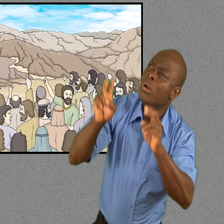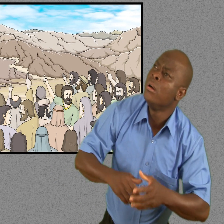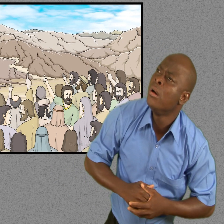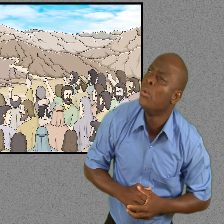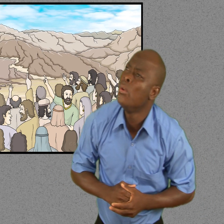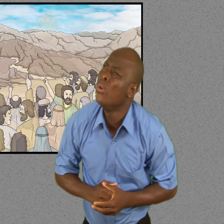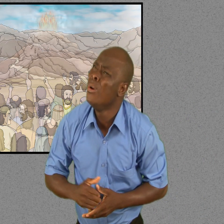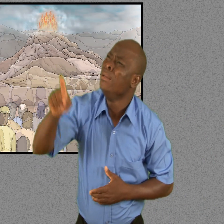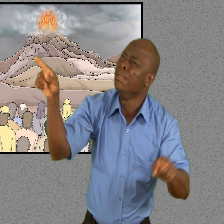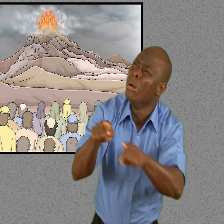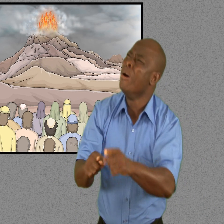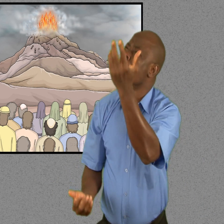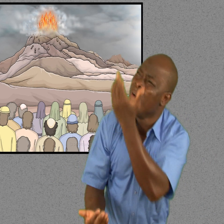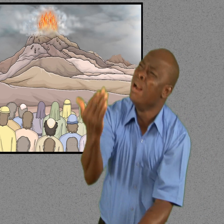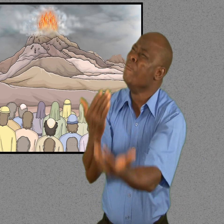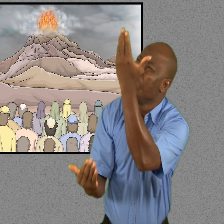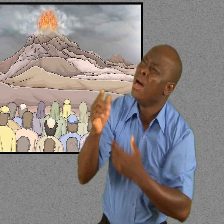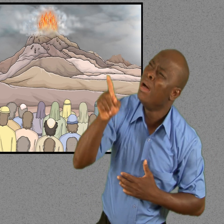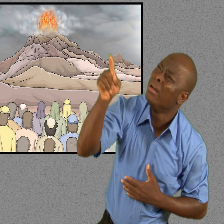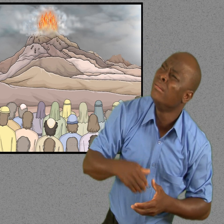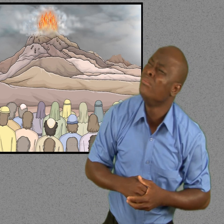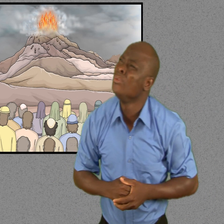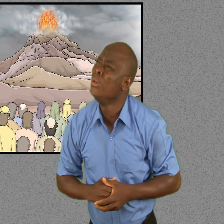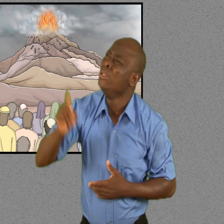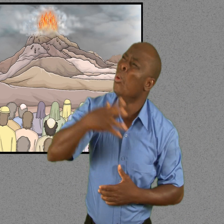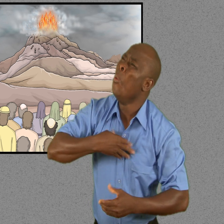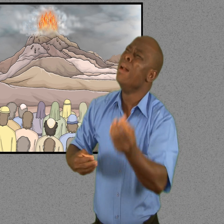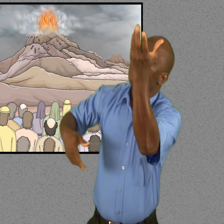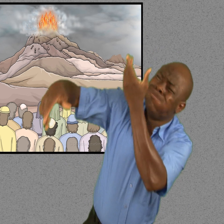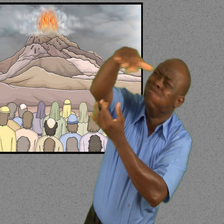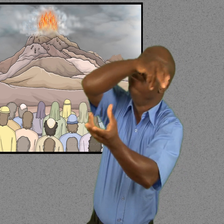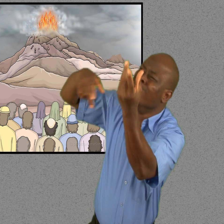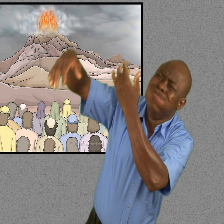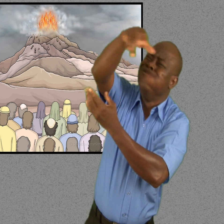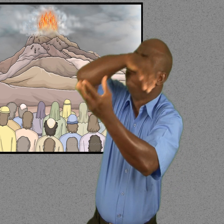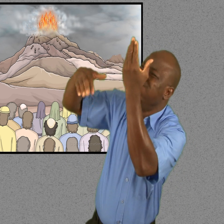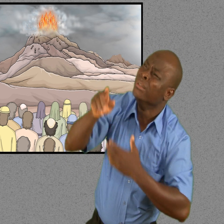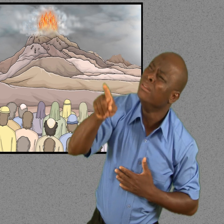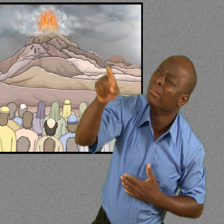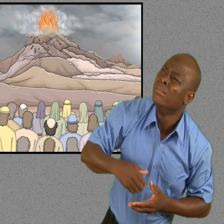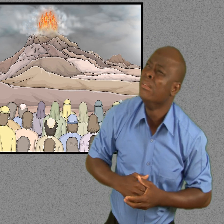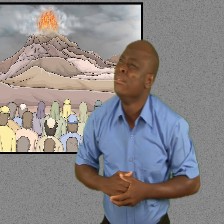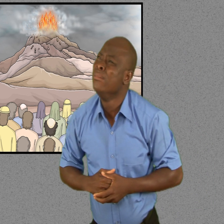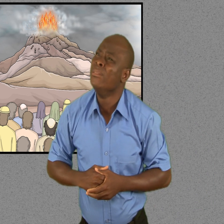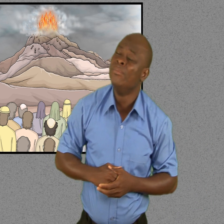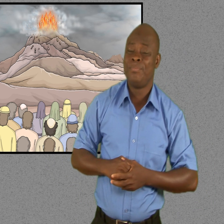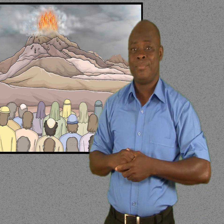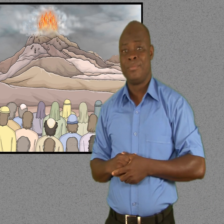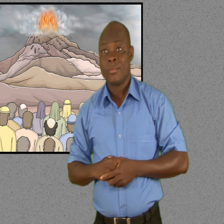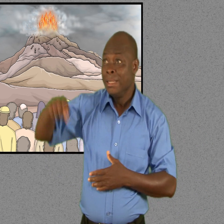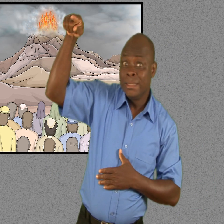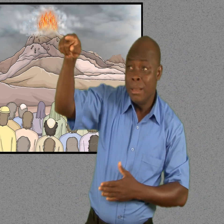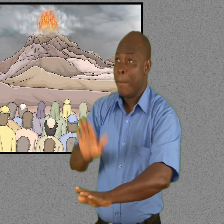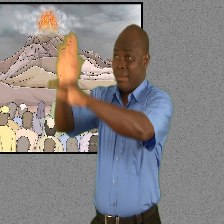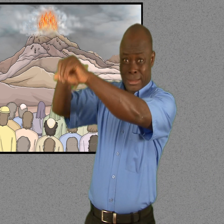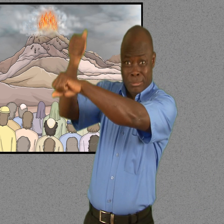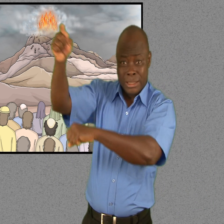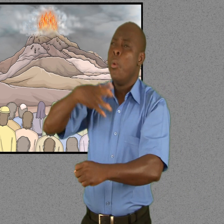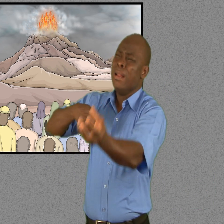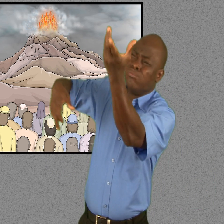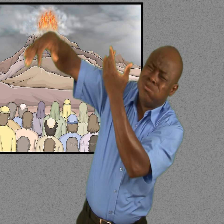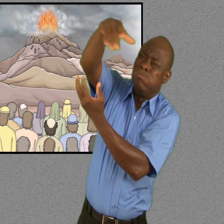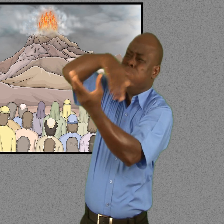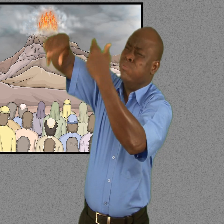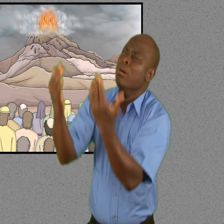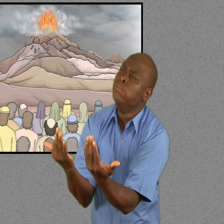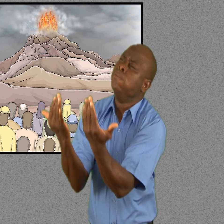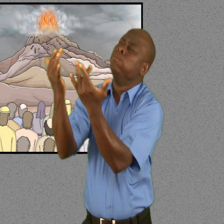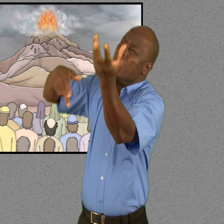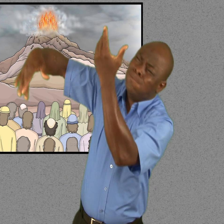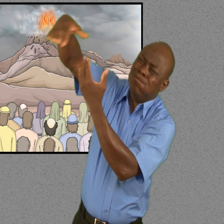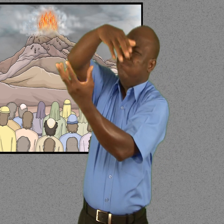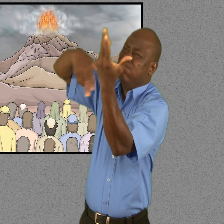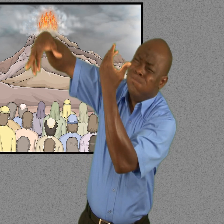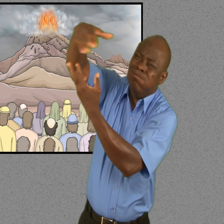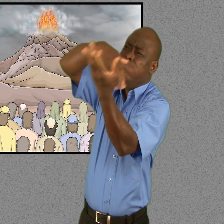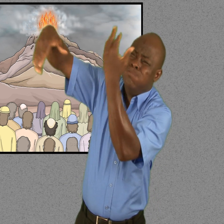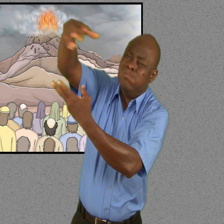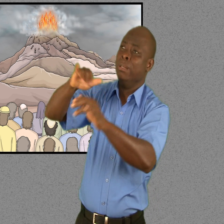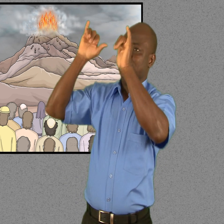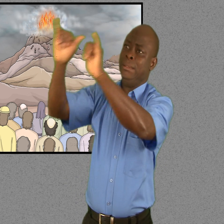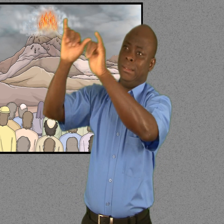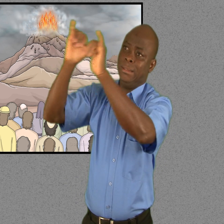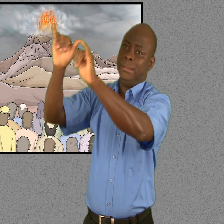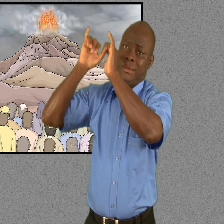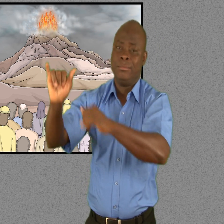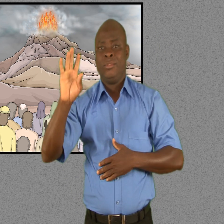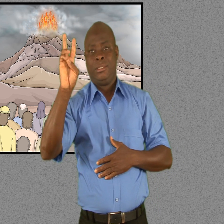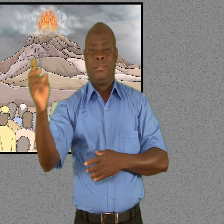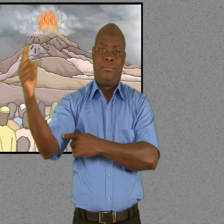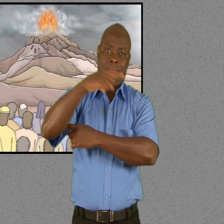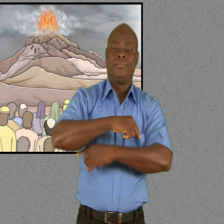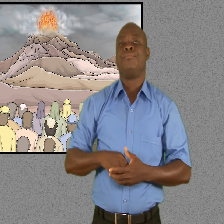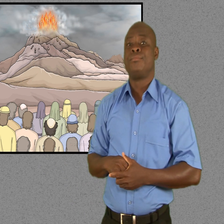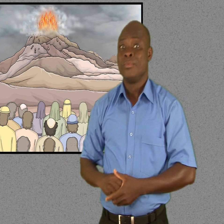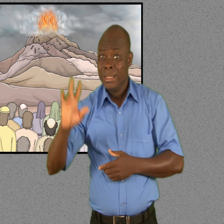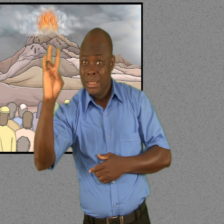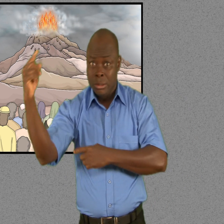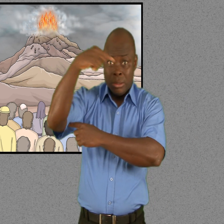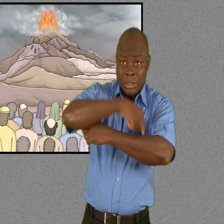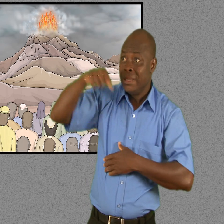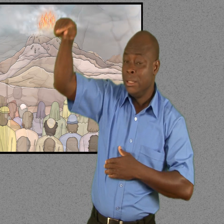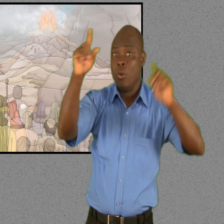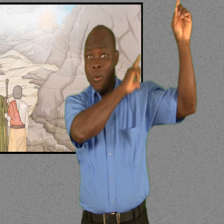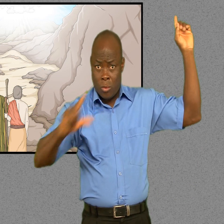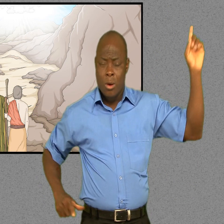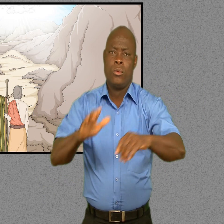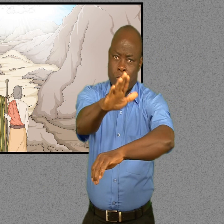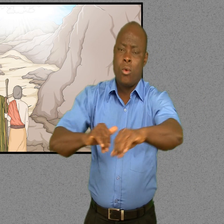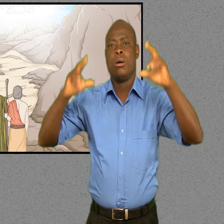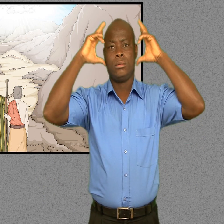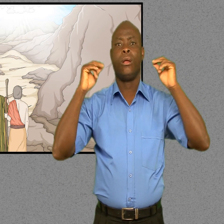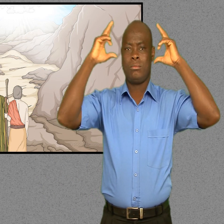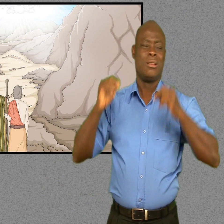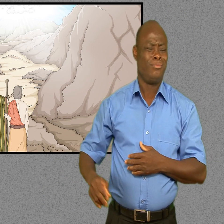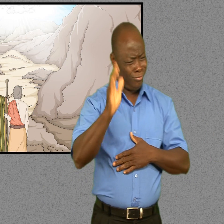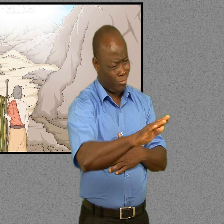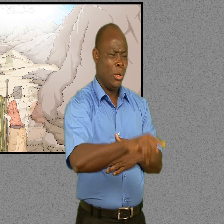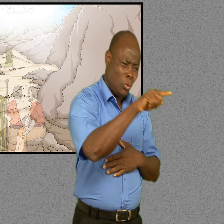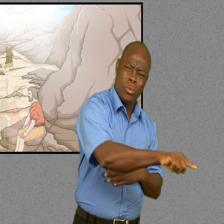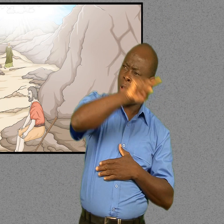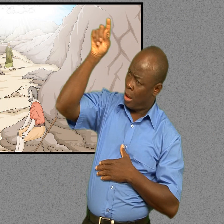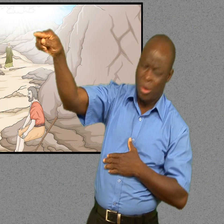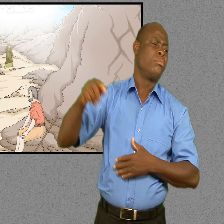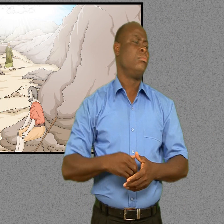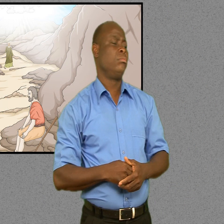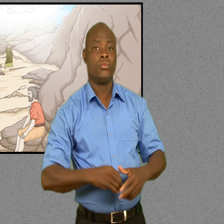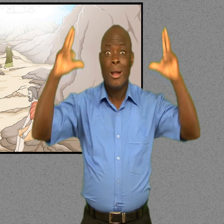And the sight of the glory of the LORD was like a consuming fire on the mountaintop in the eyes of the Israelites.